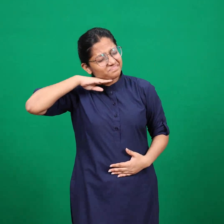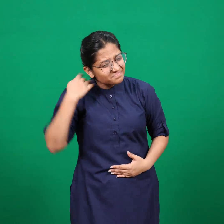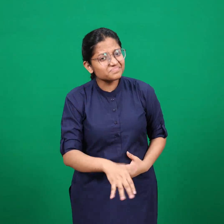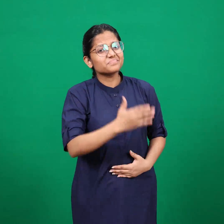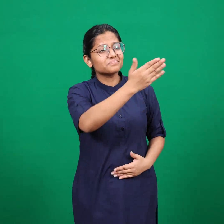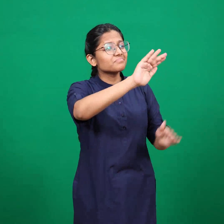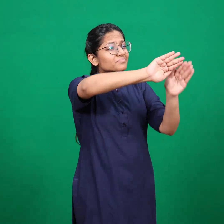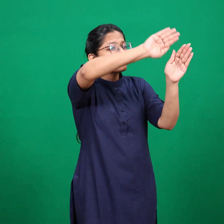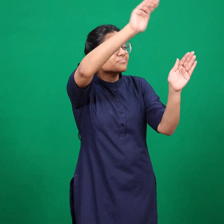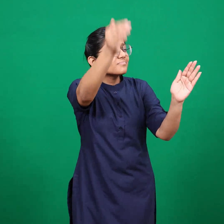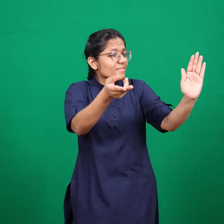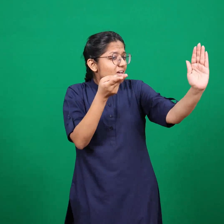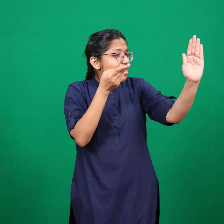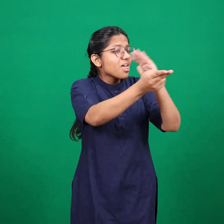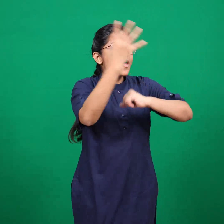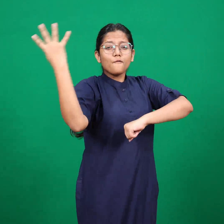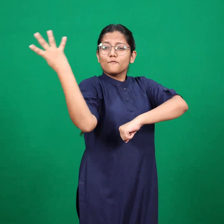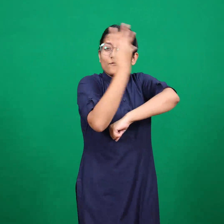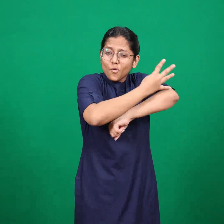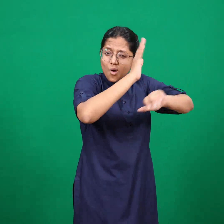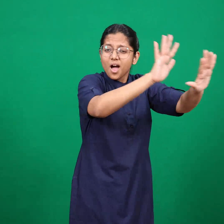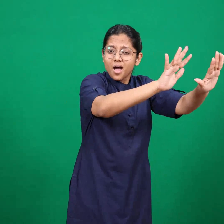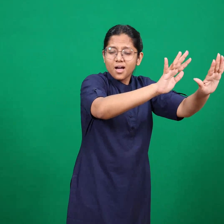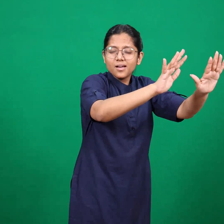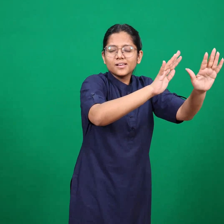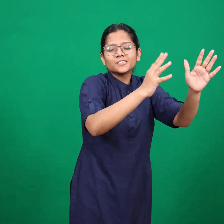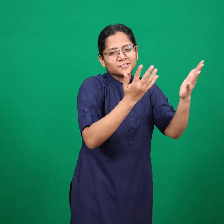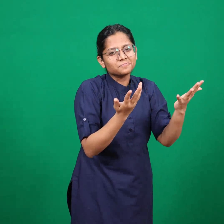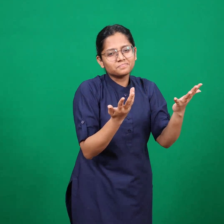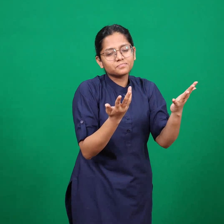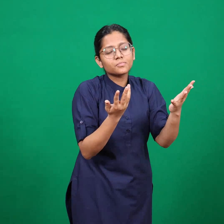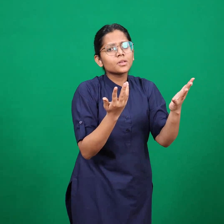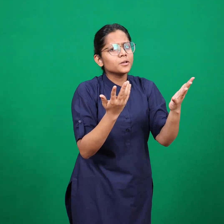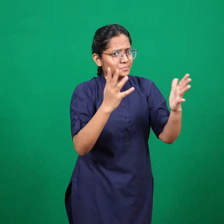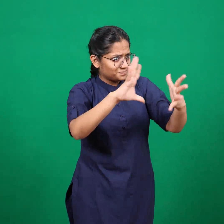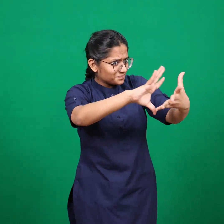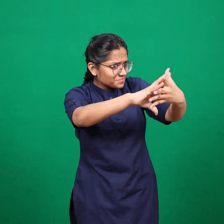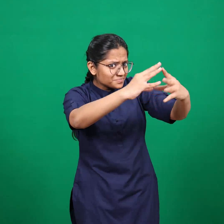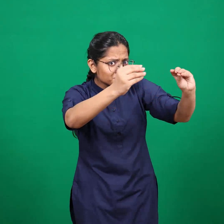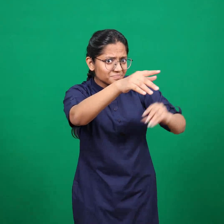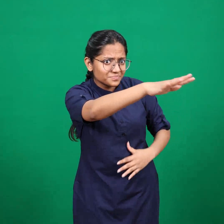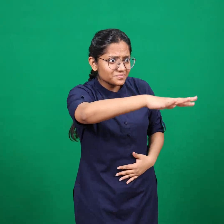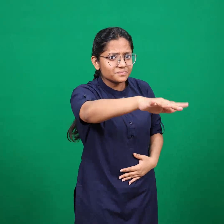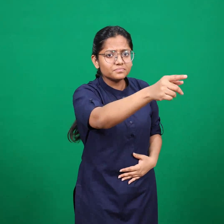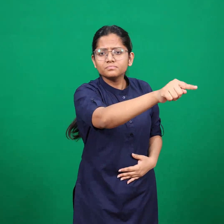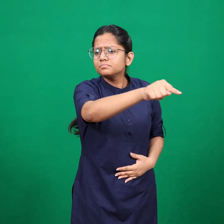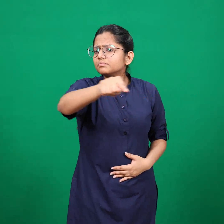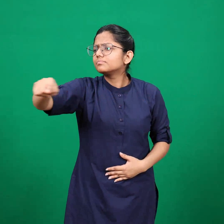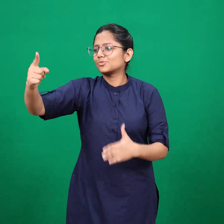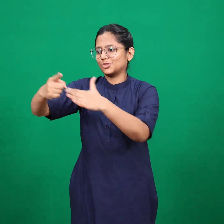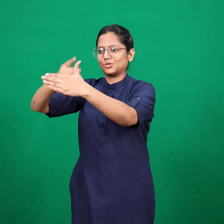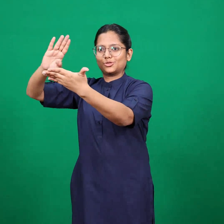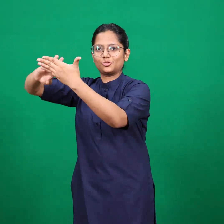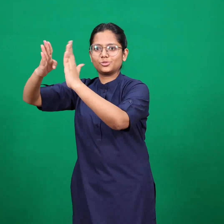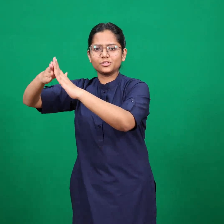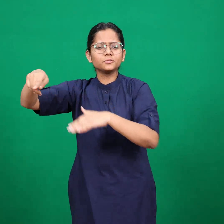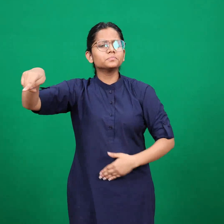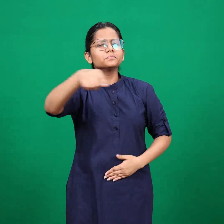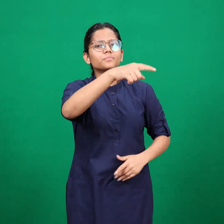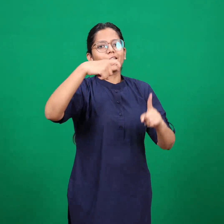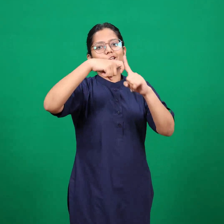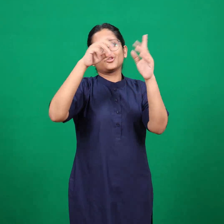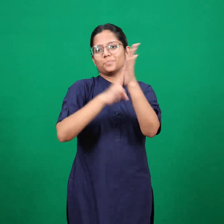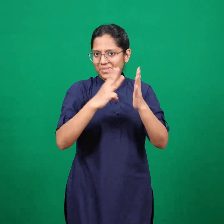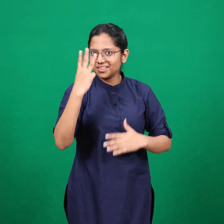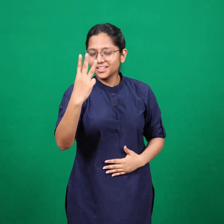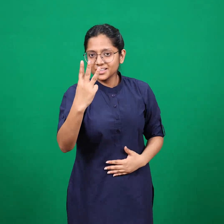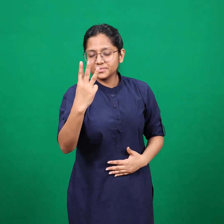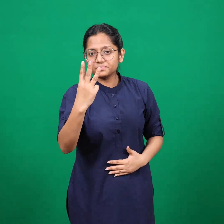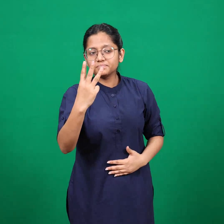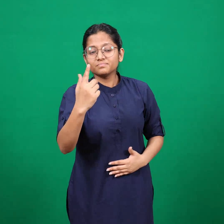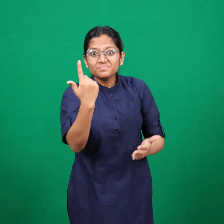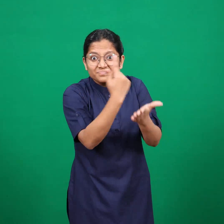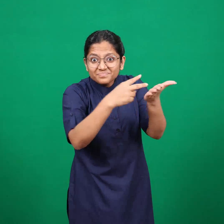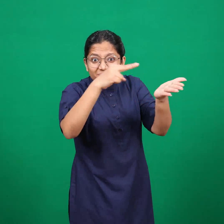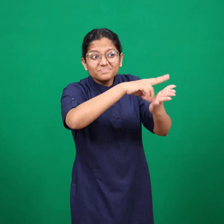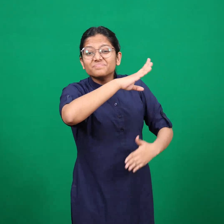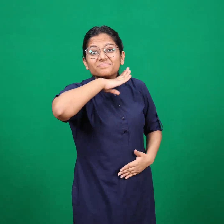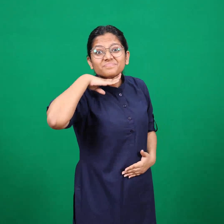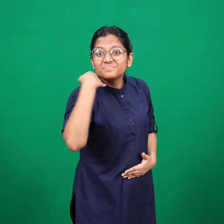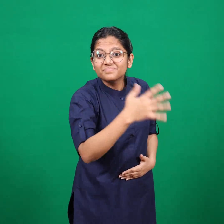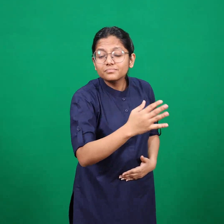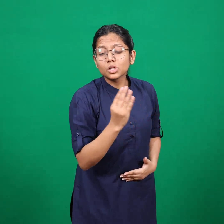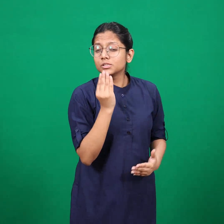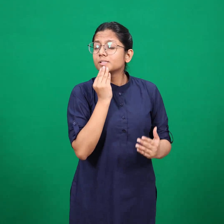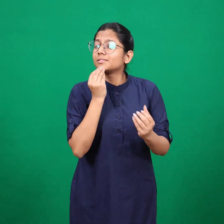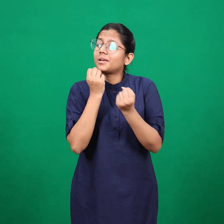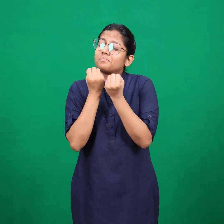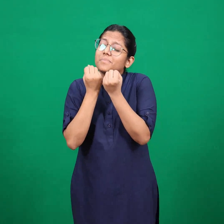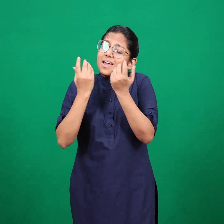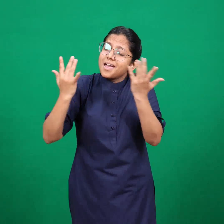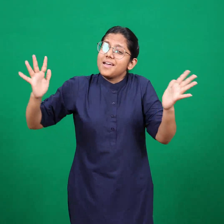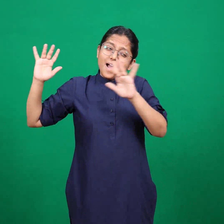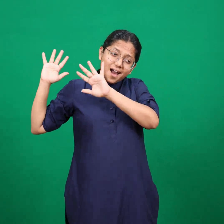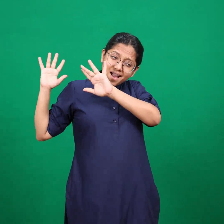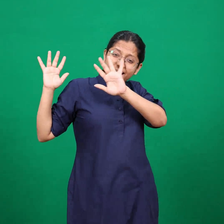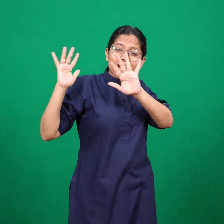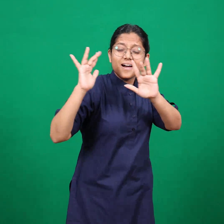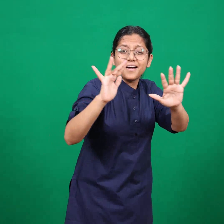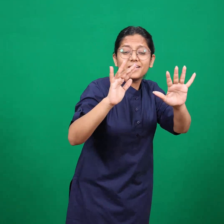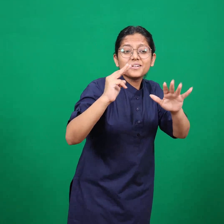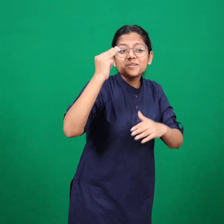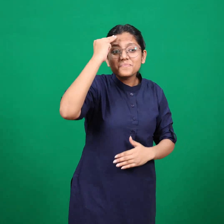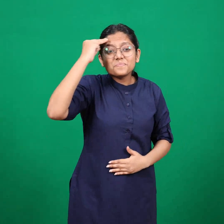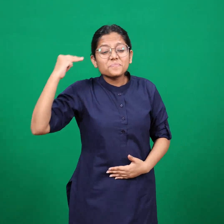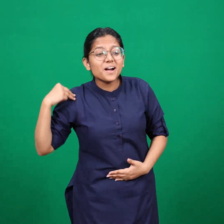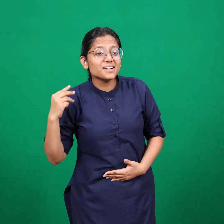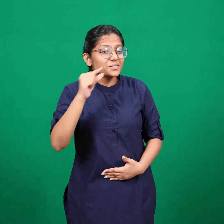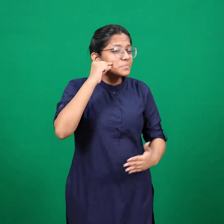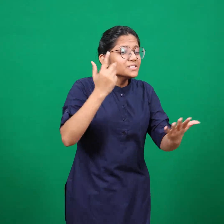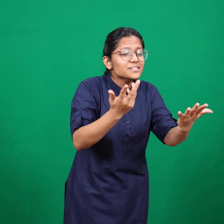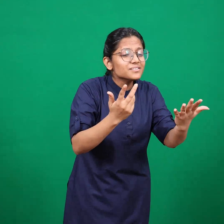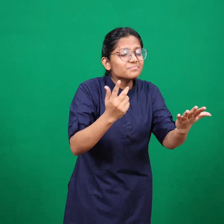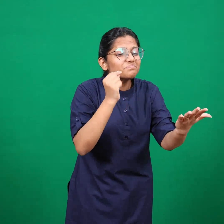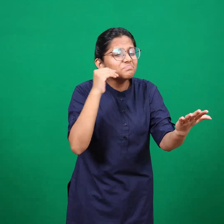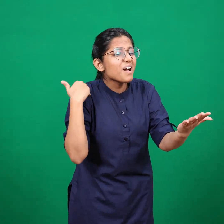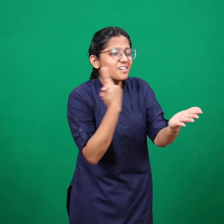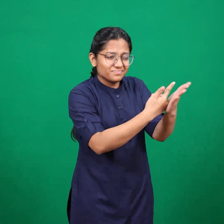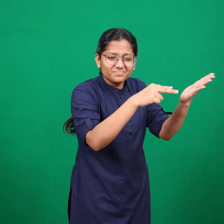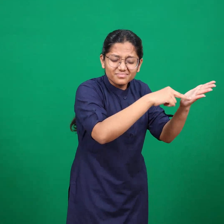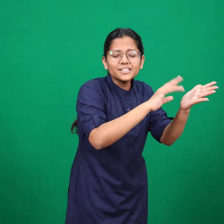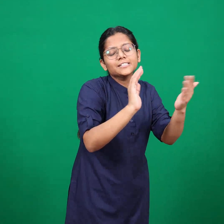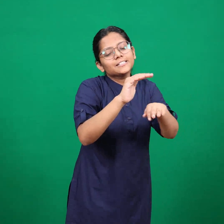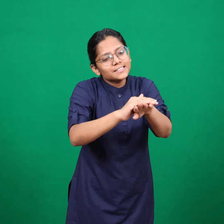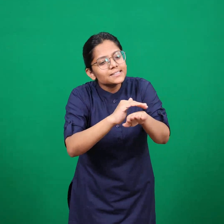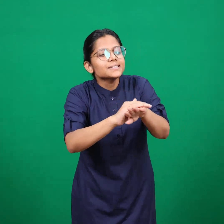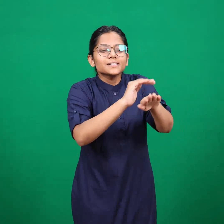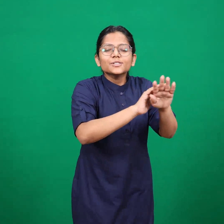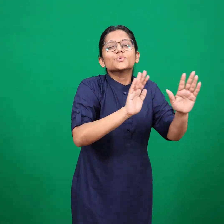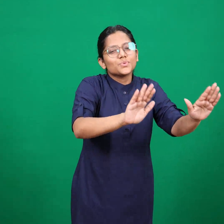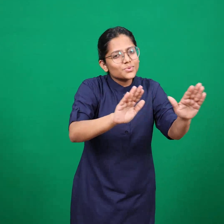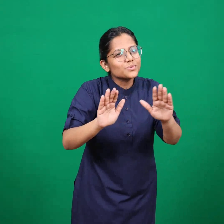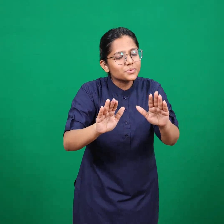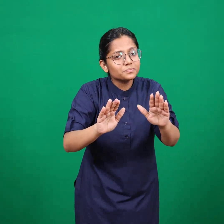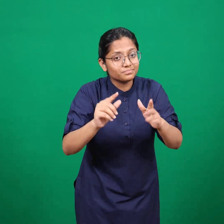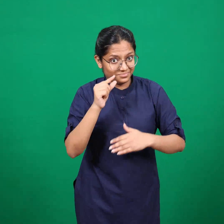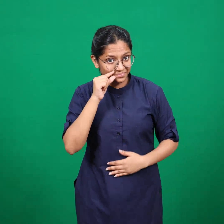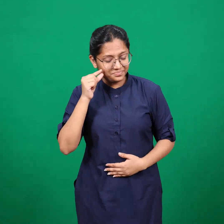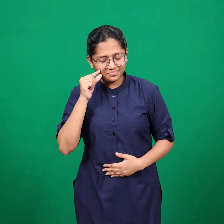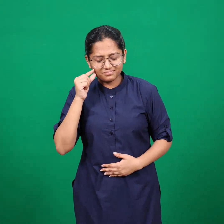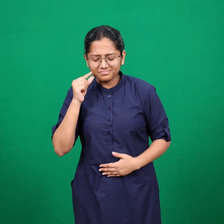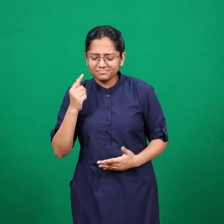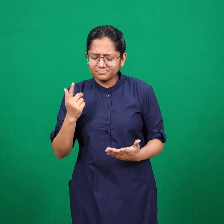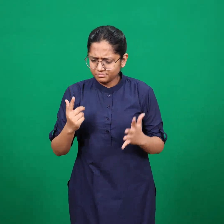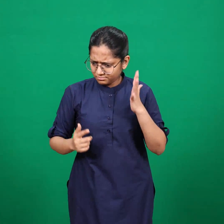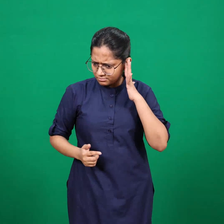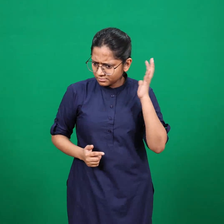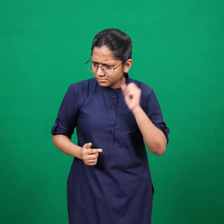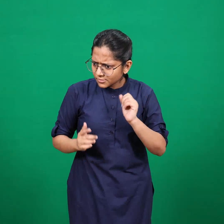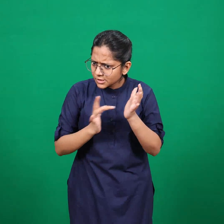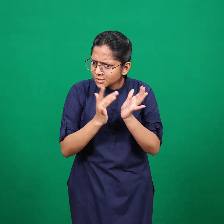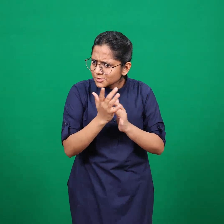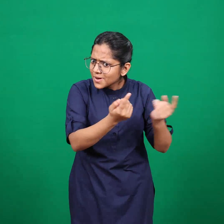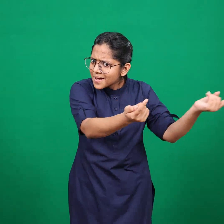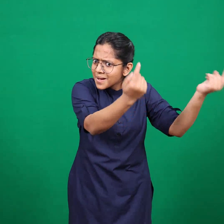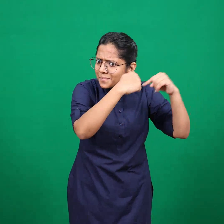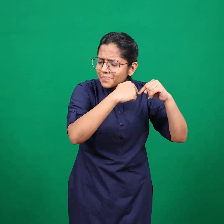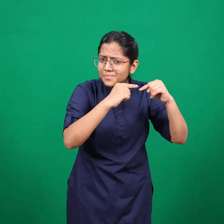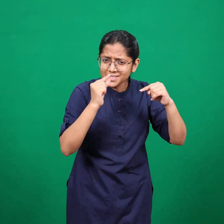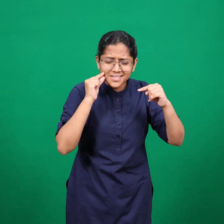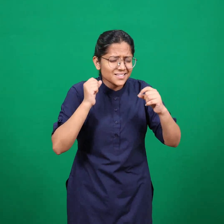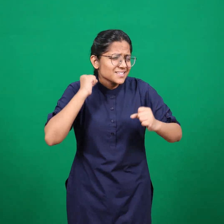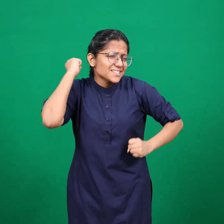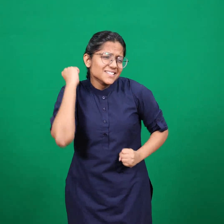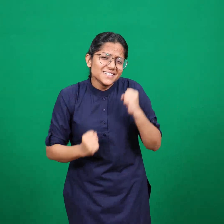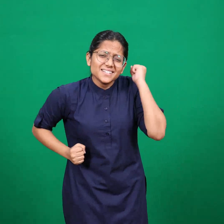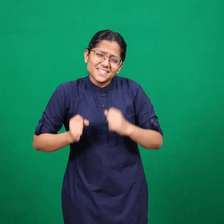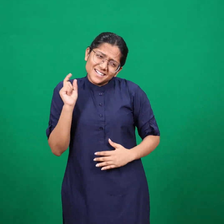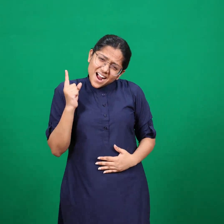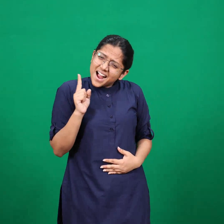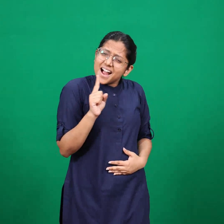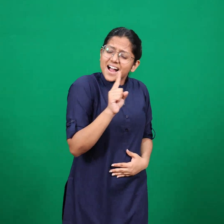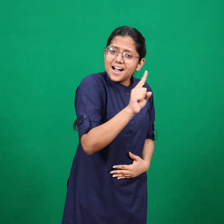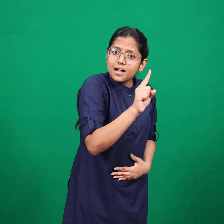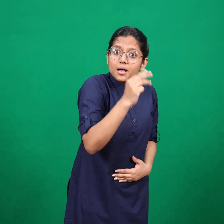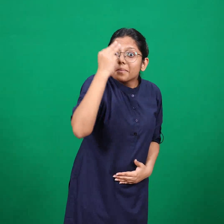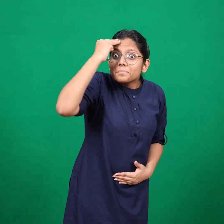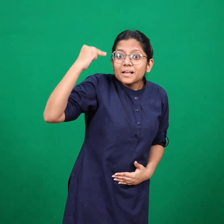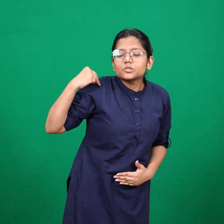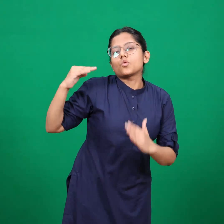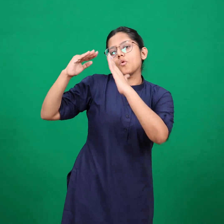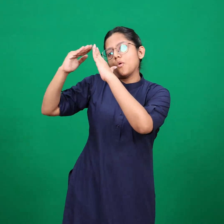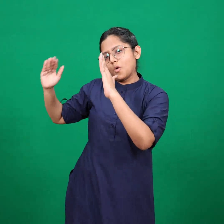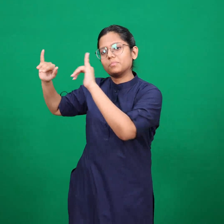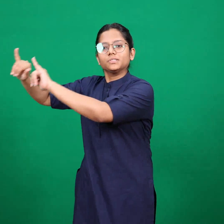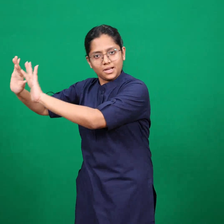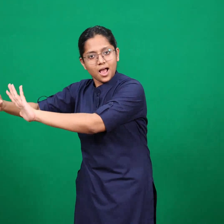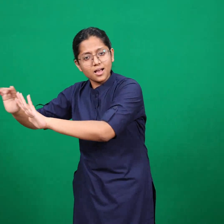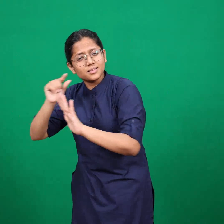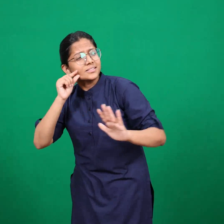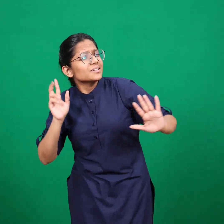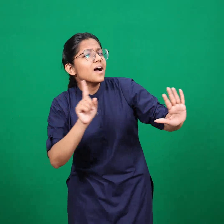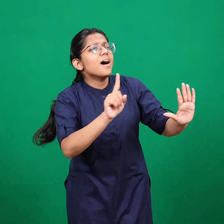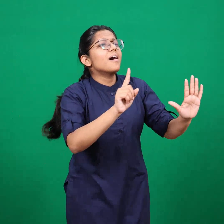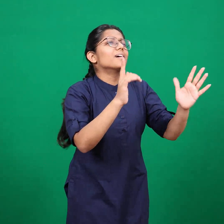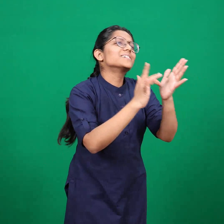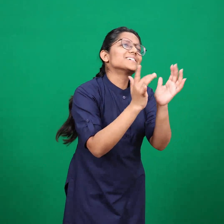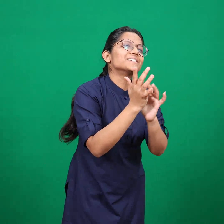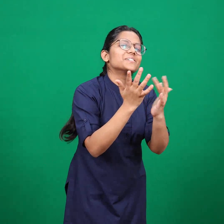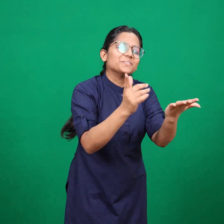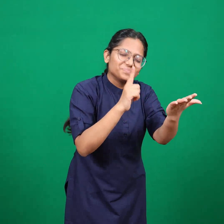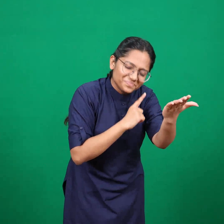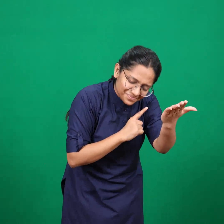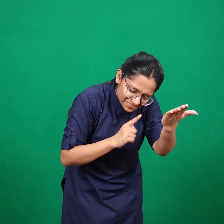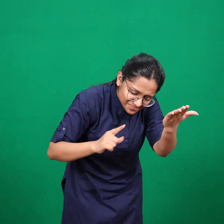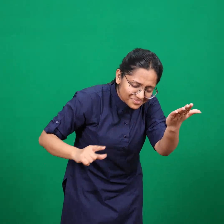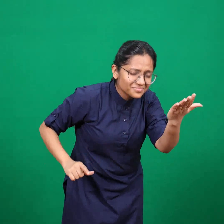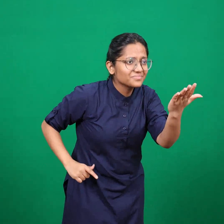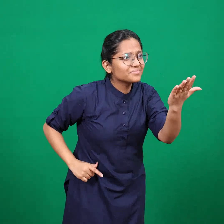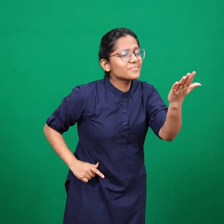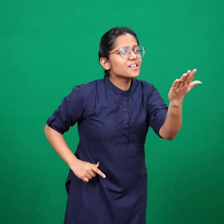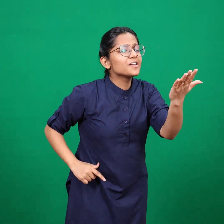Now Bethany was near Jerusalem, a little less than two miles away, and many of the Jews had come to Martha and Mary to console them in the loss of their brother.